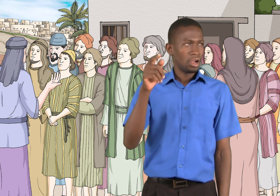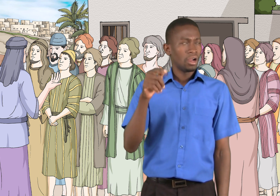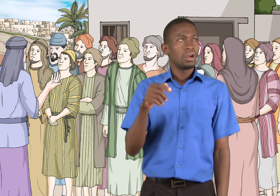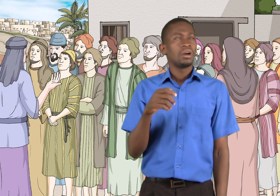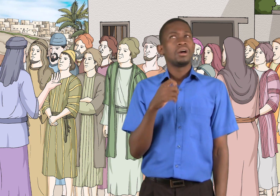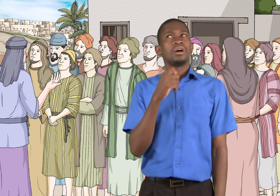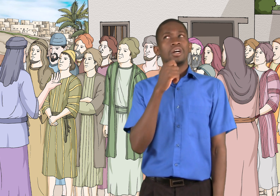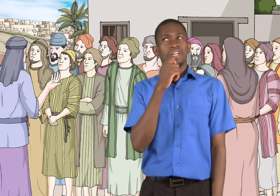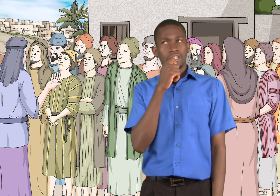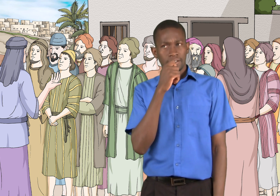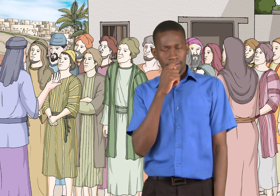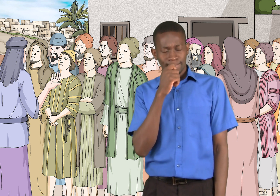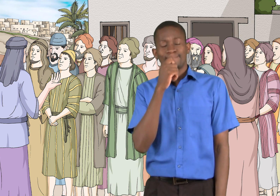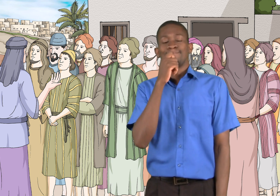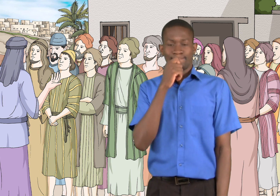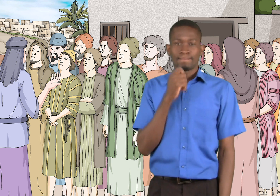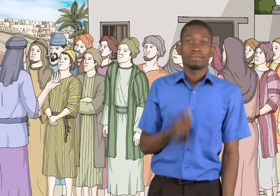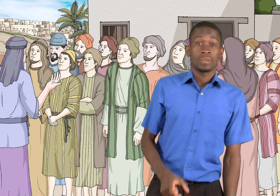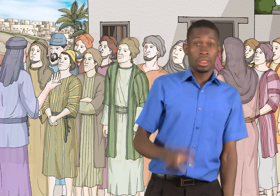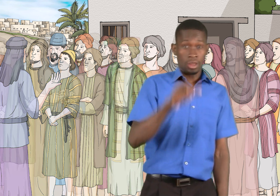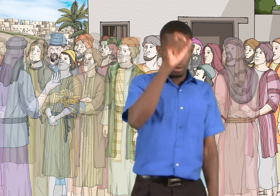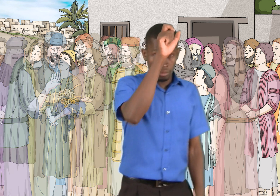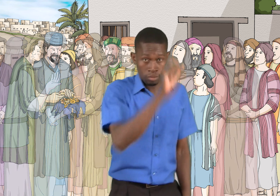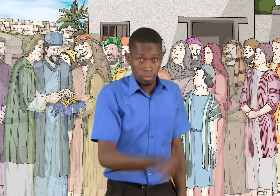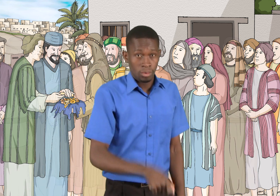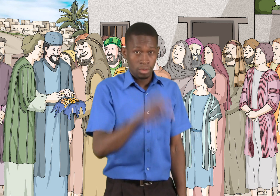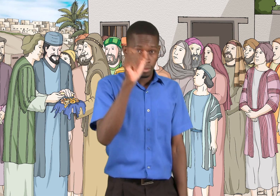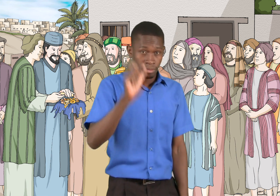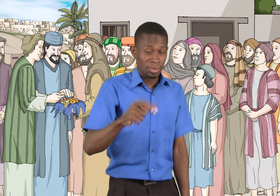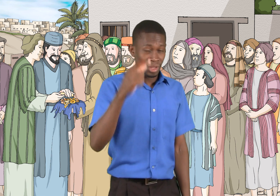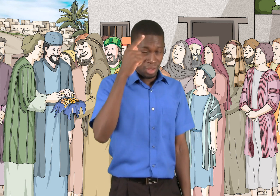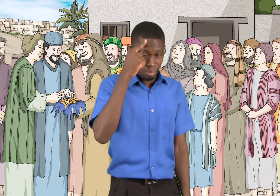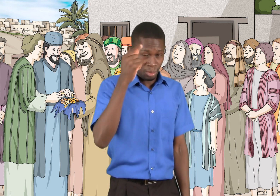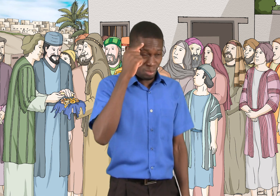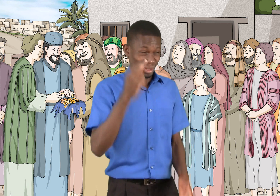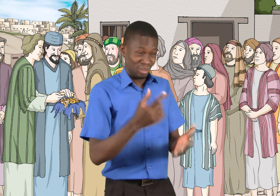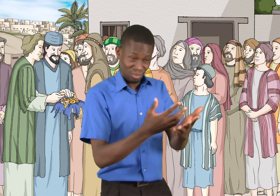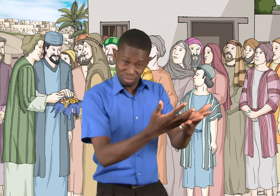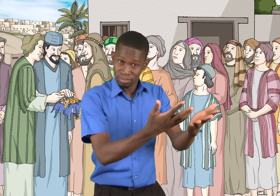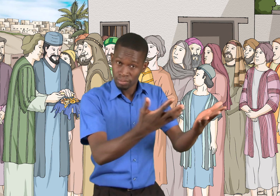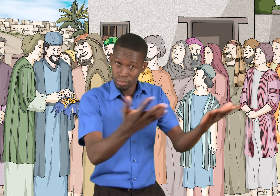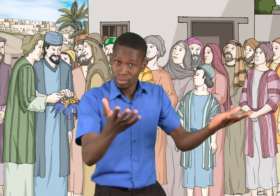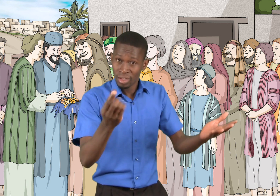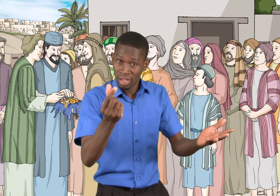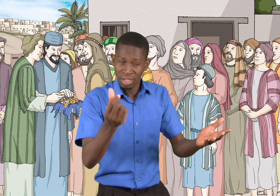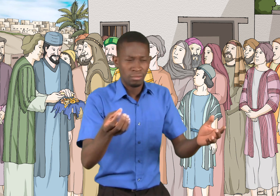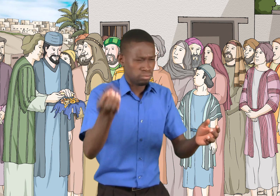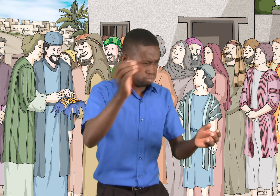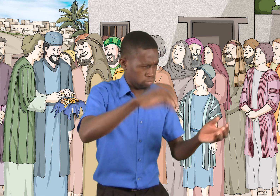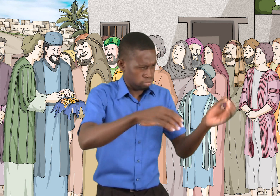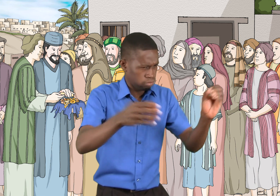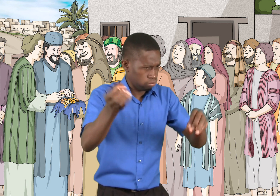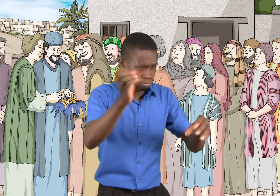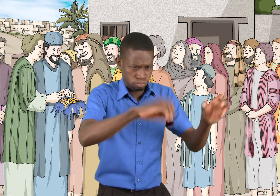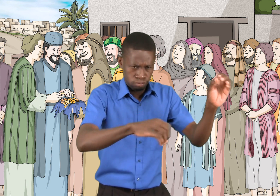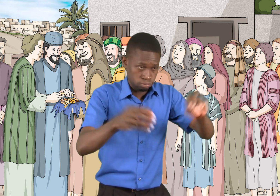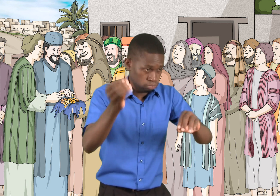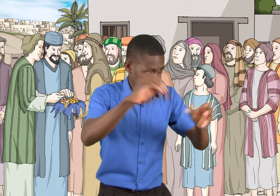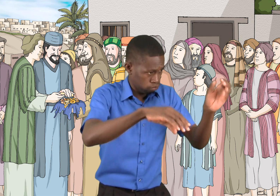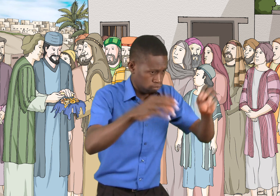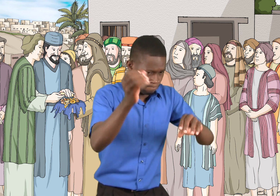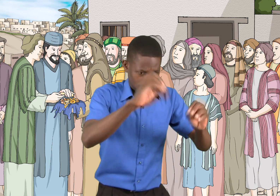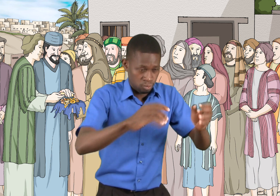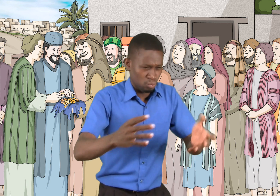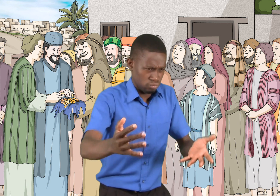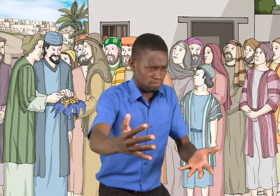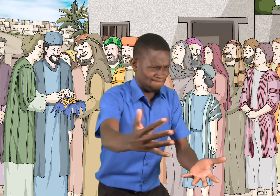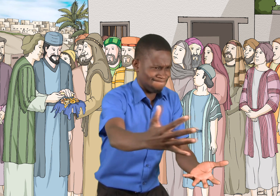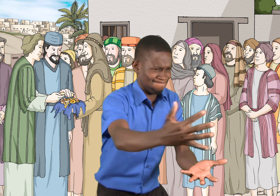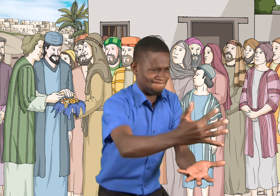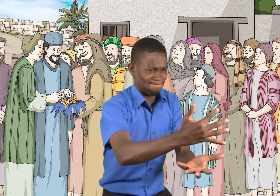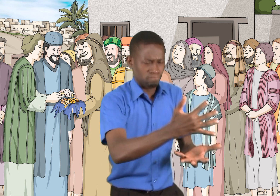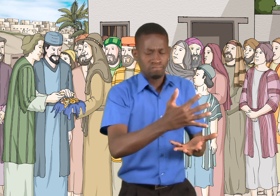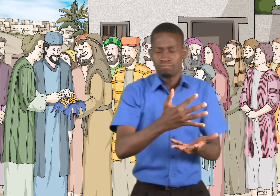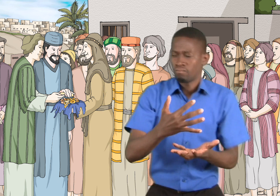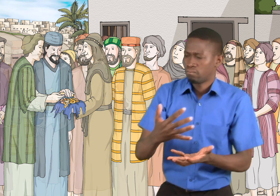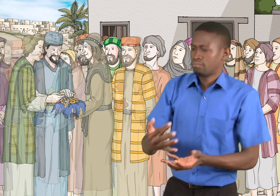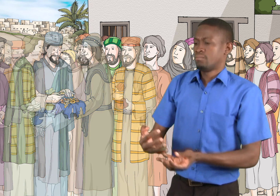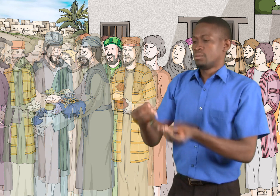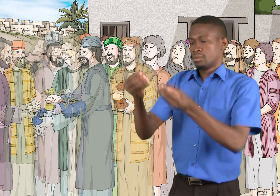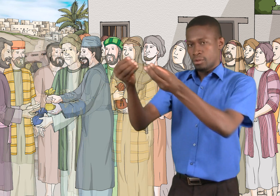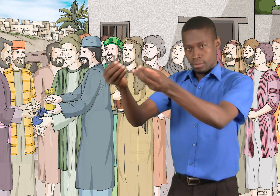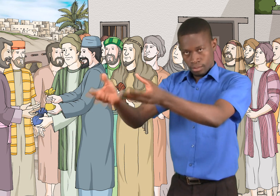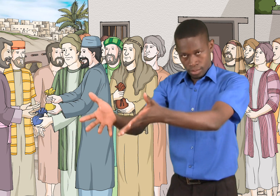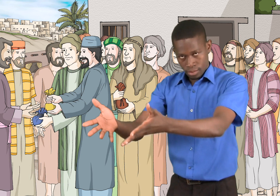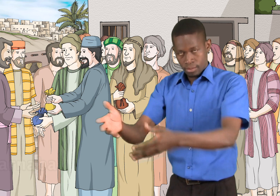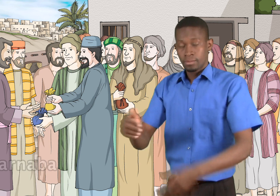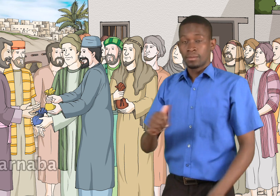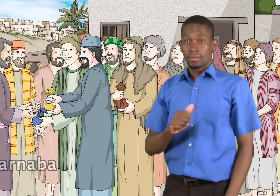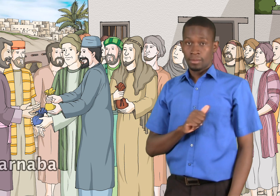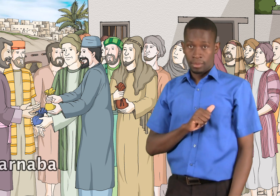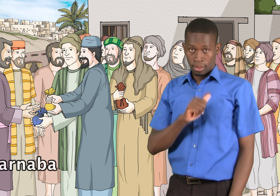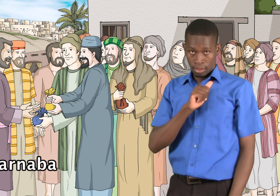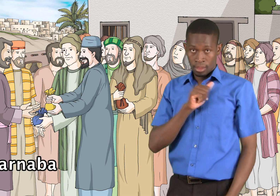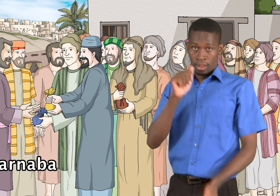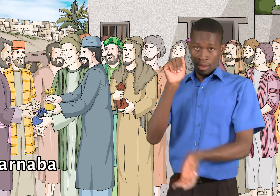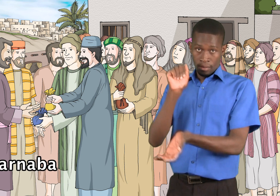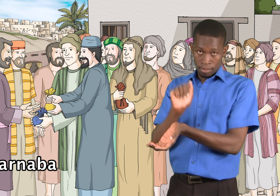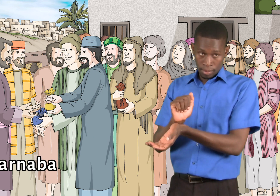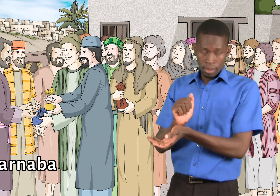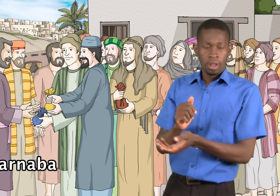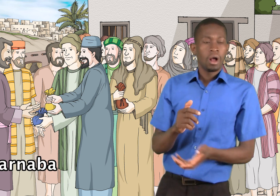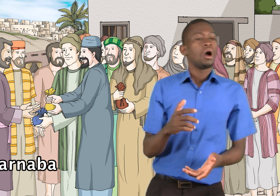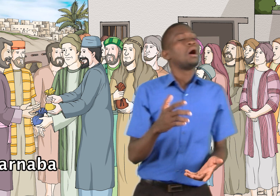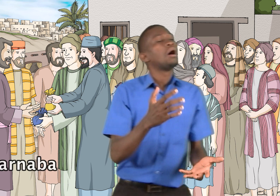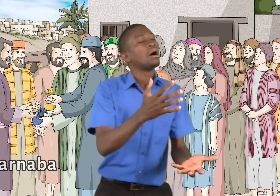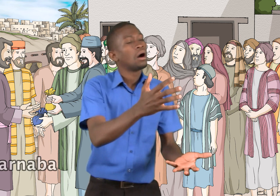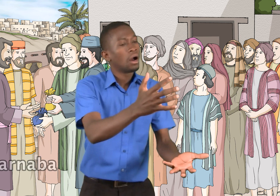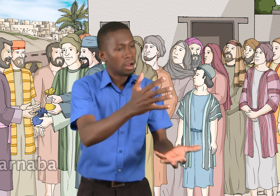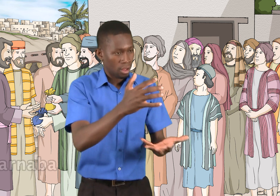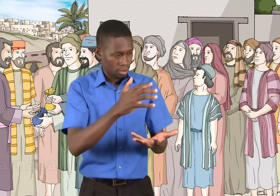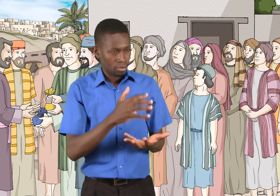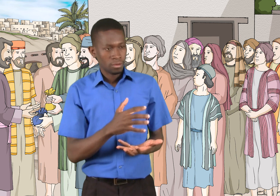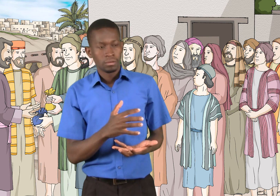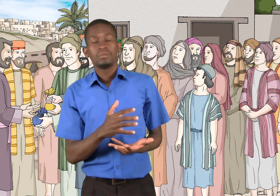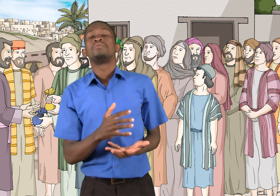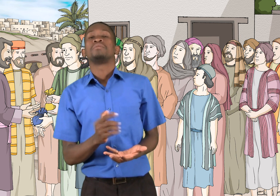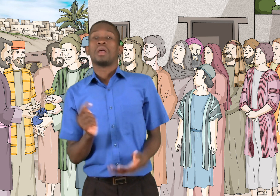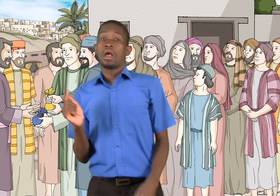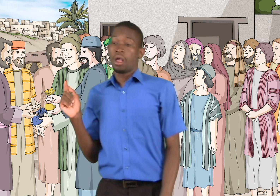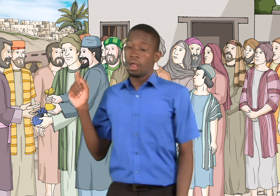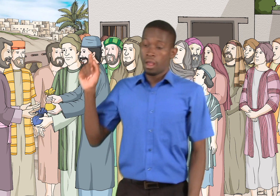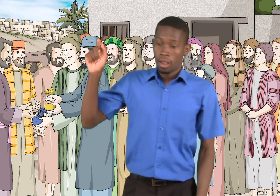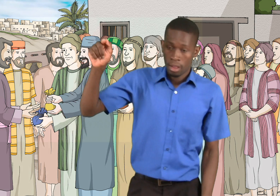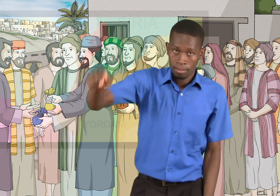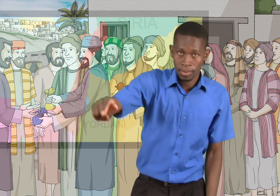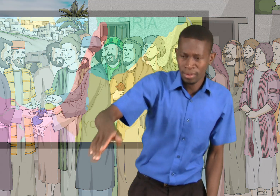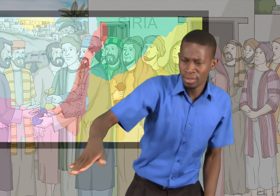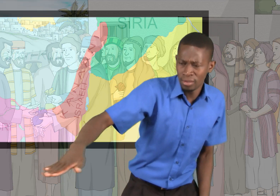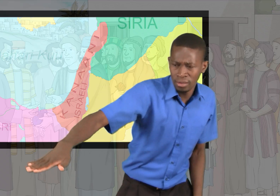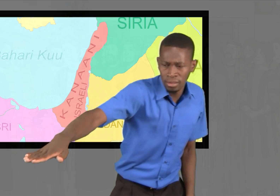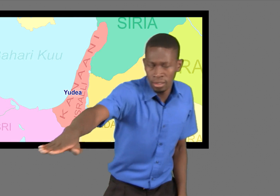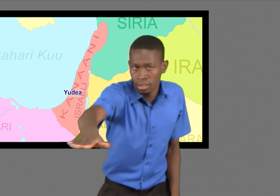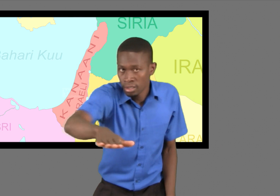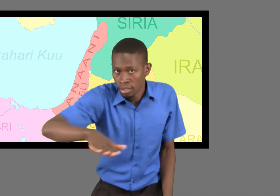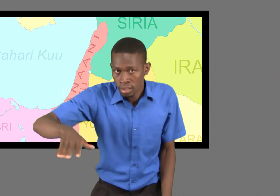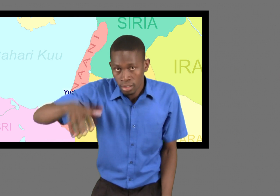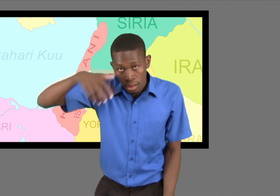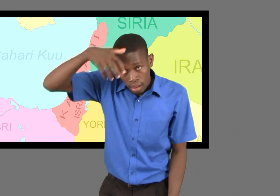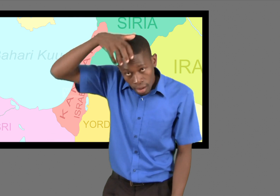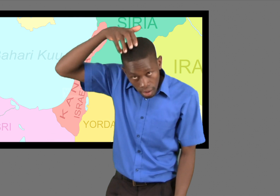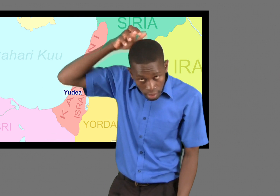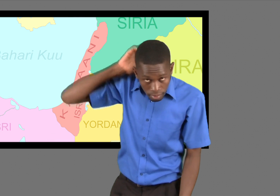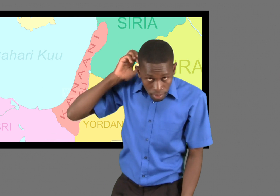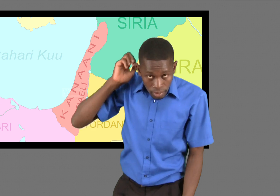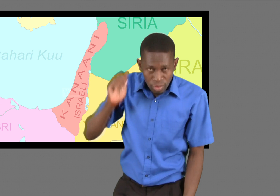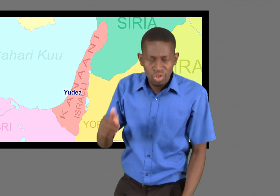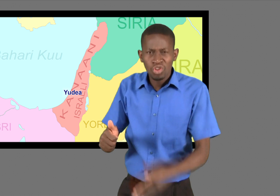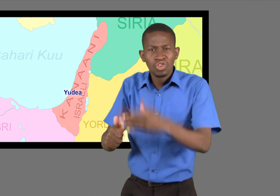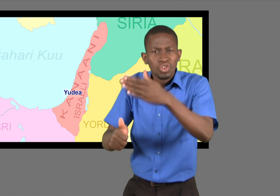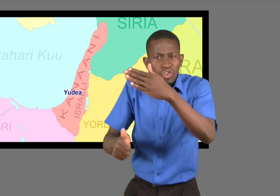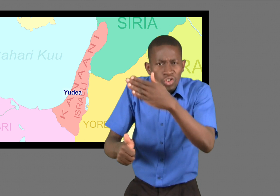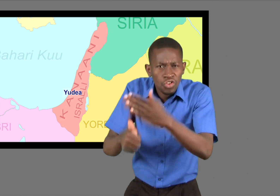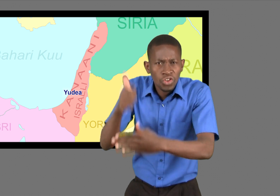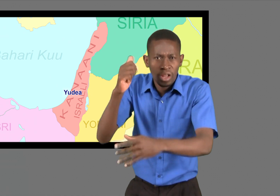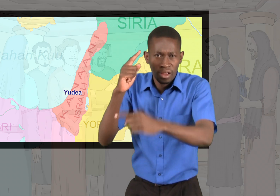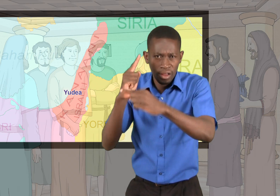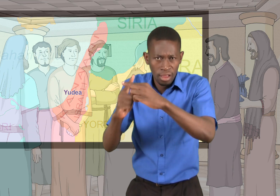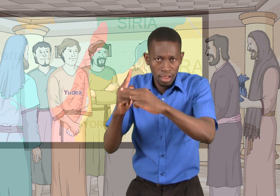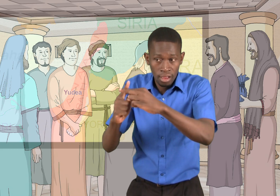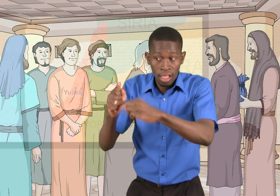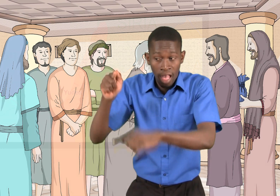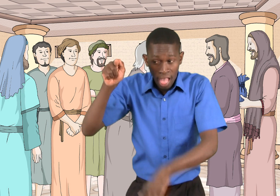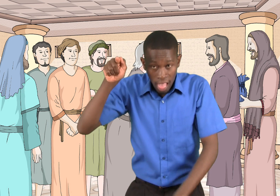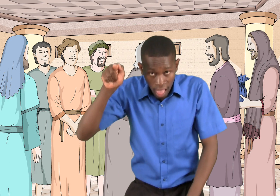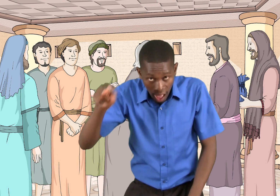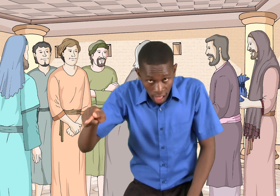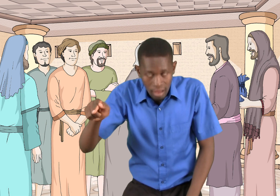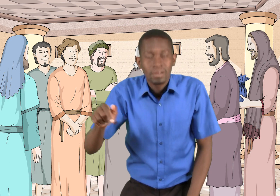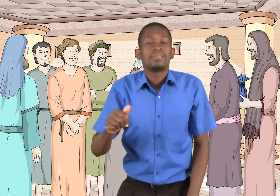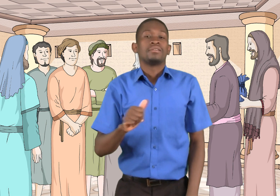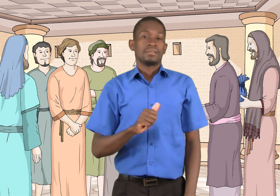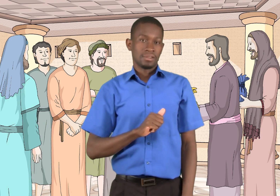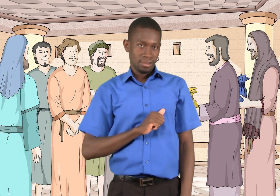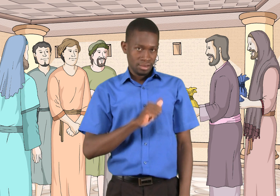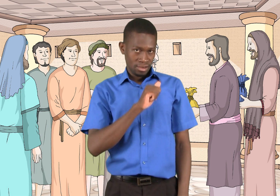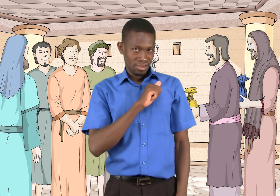(This happened under Claudius.) So the disciples, each according to his ability, decided to send relief to the brothers living in Judea.